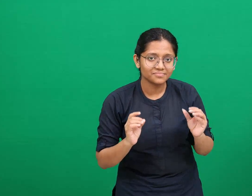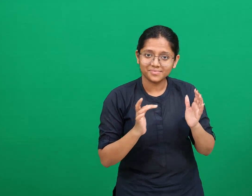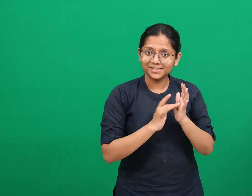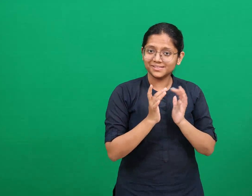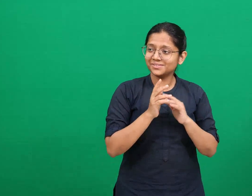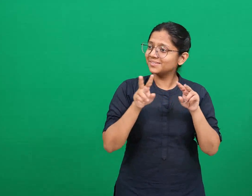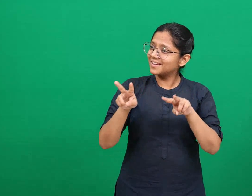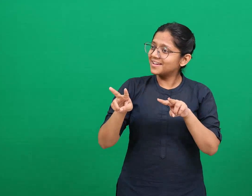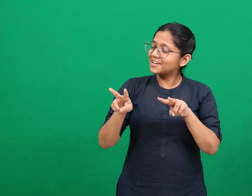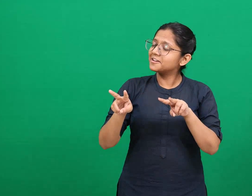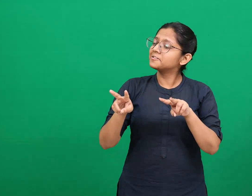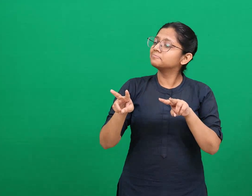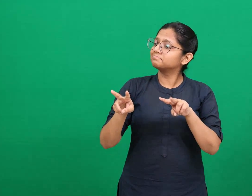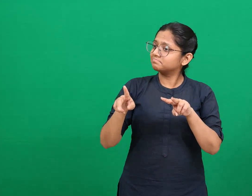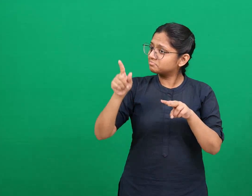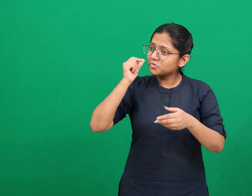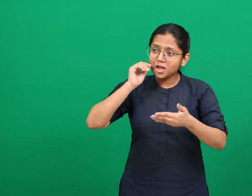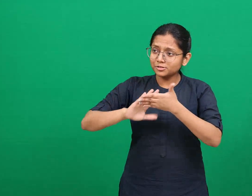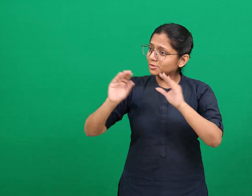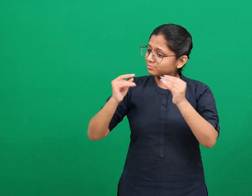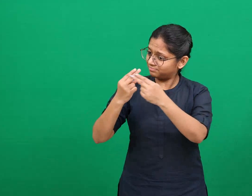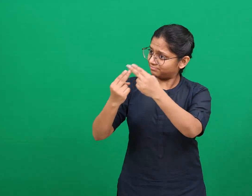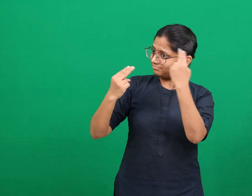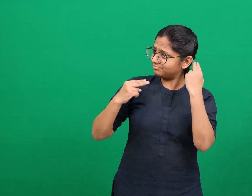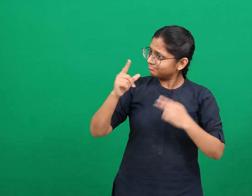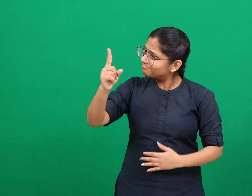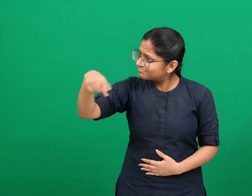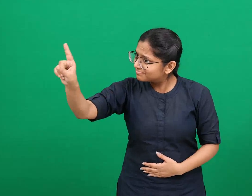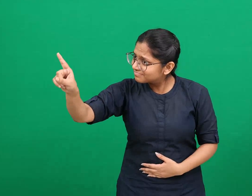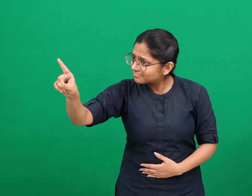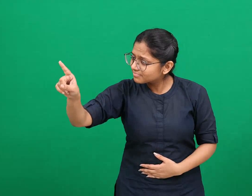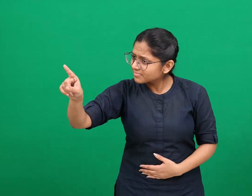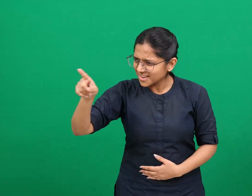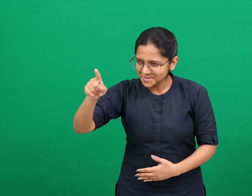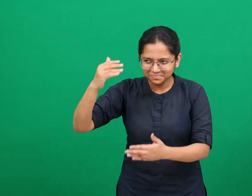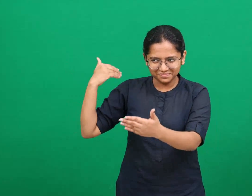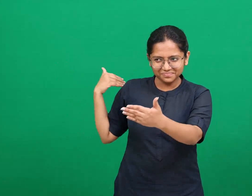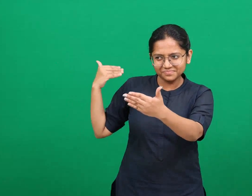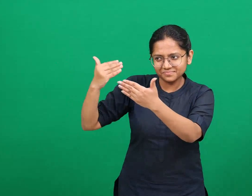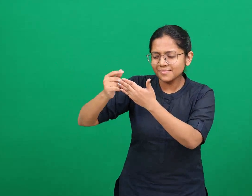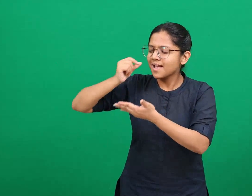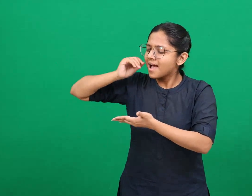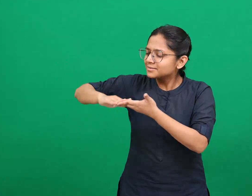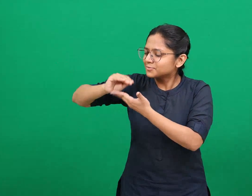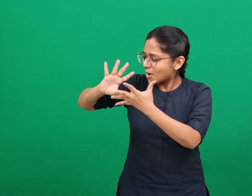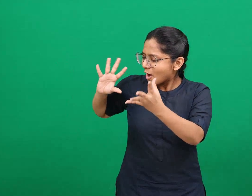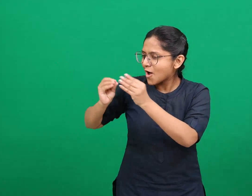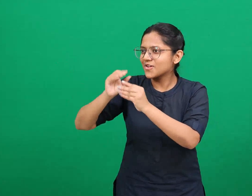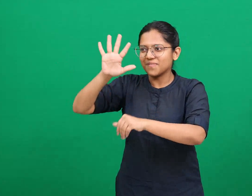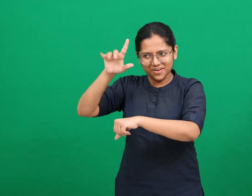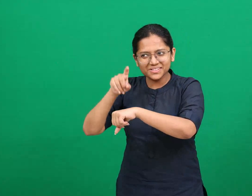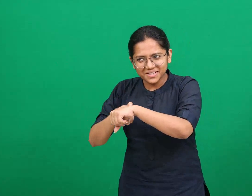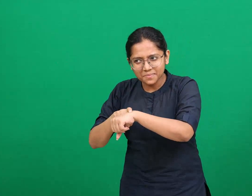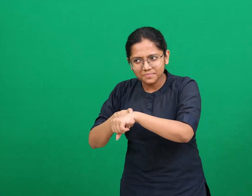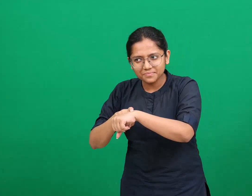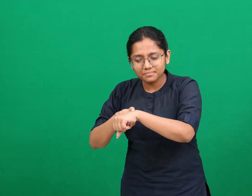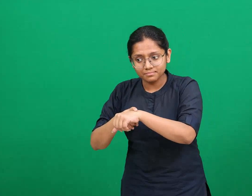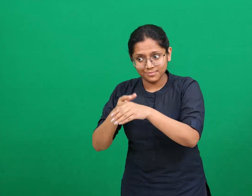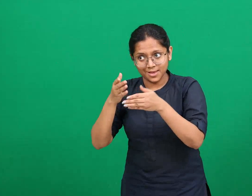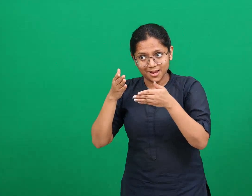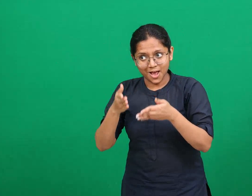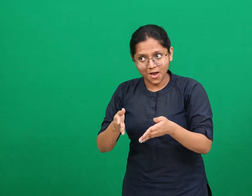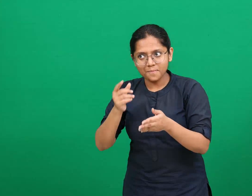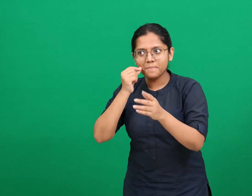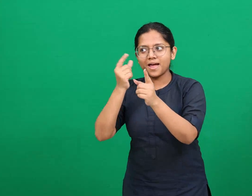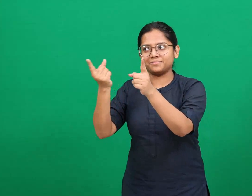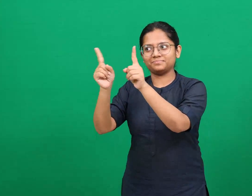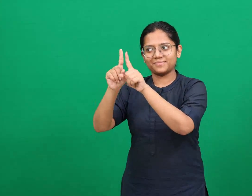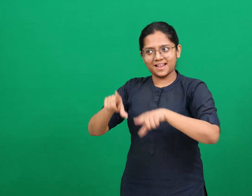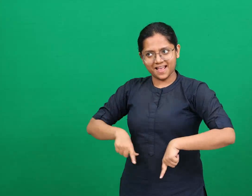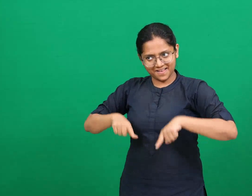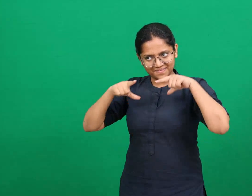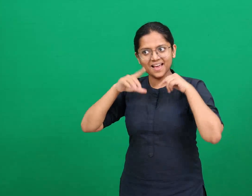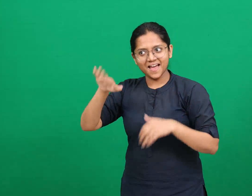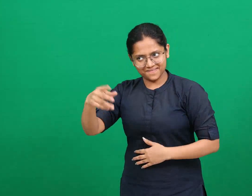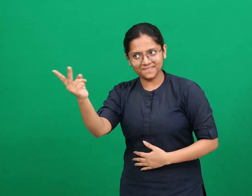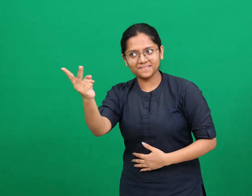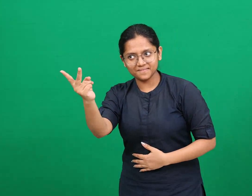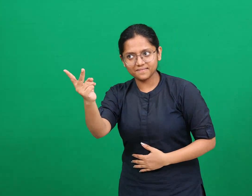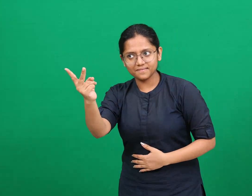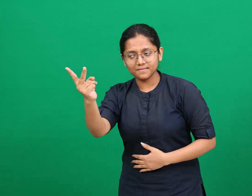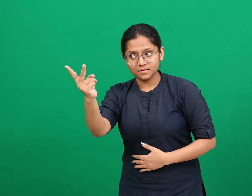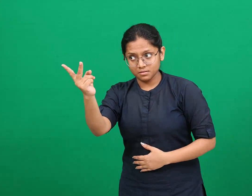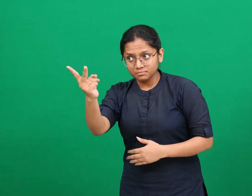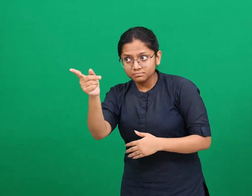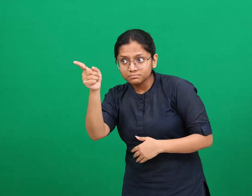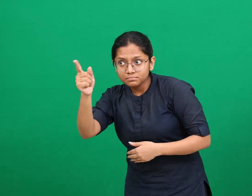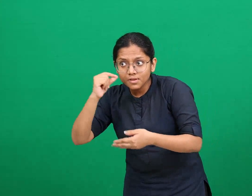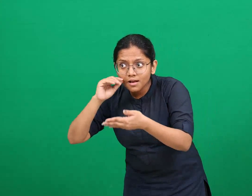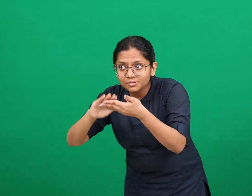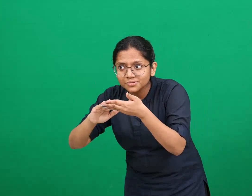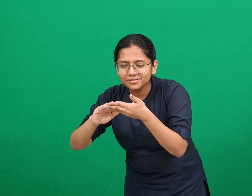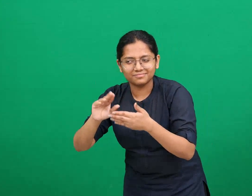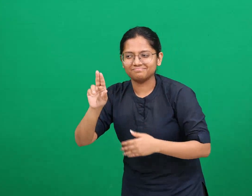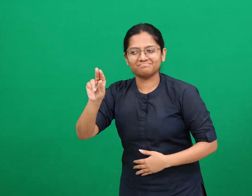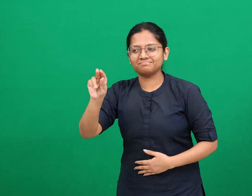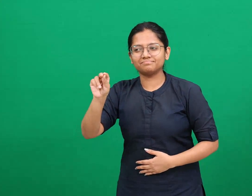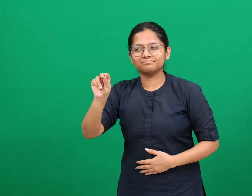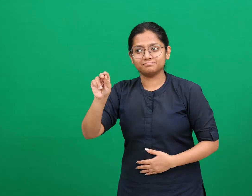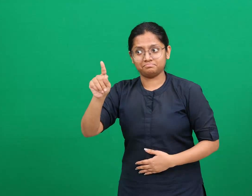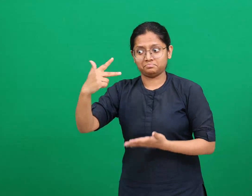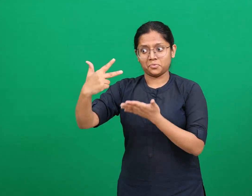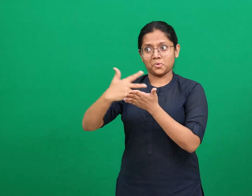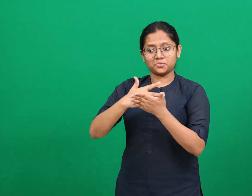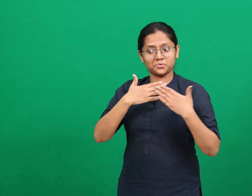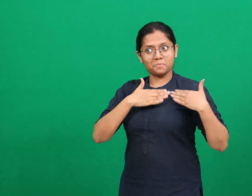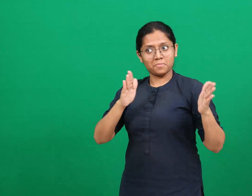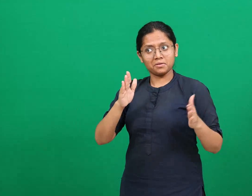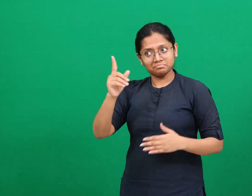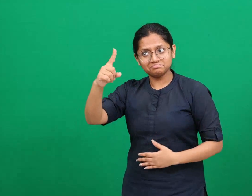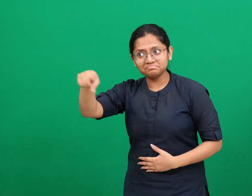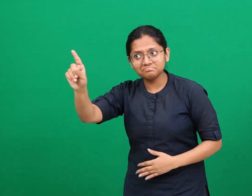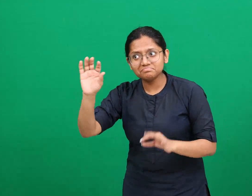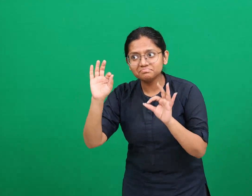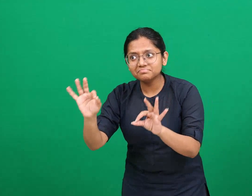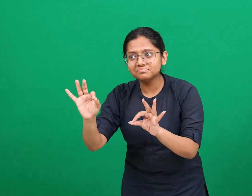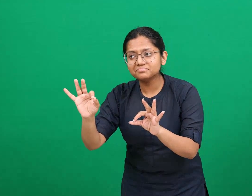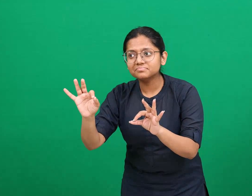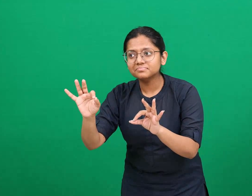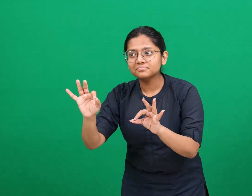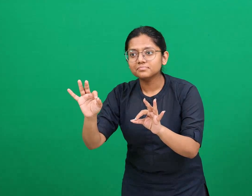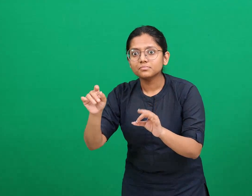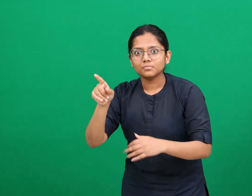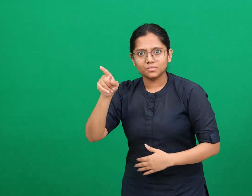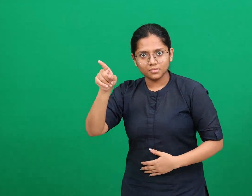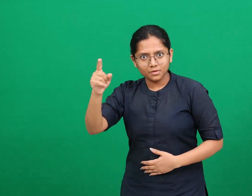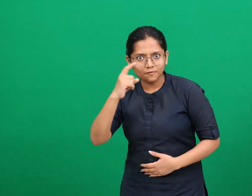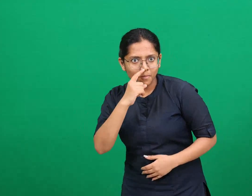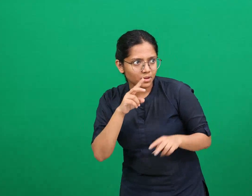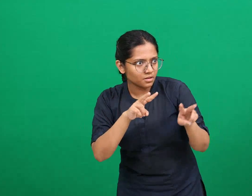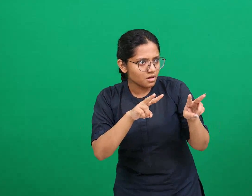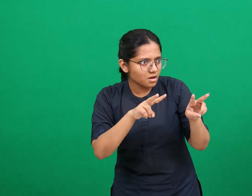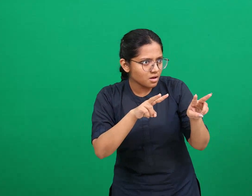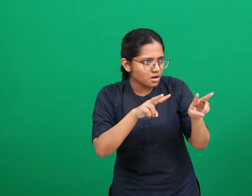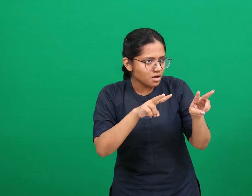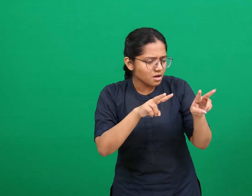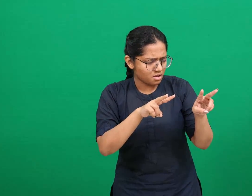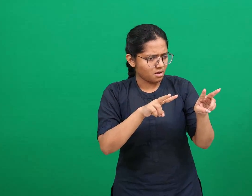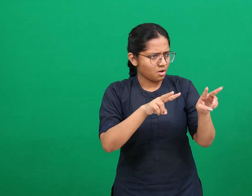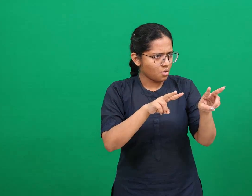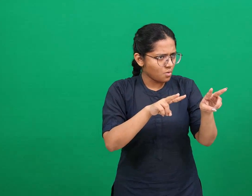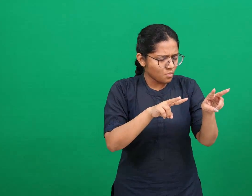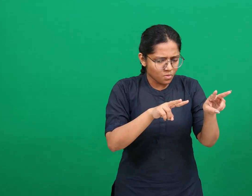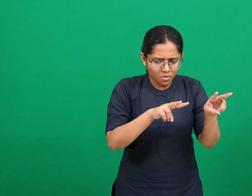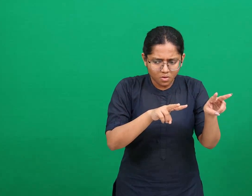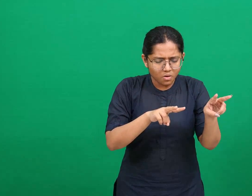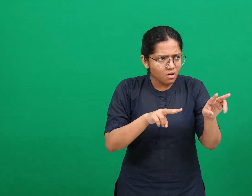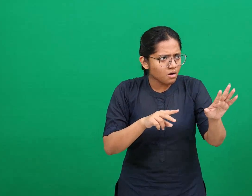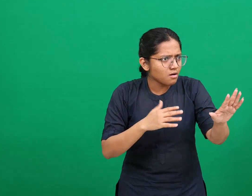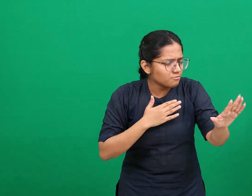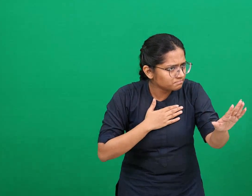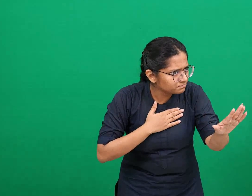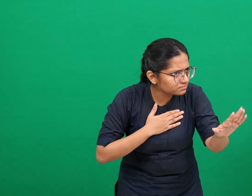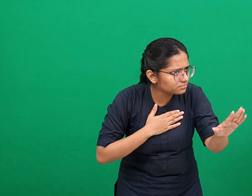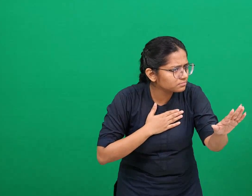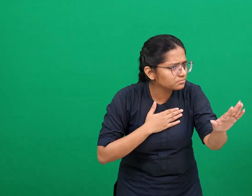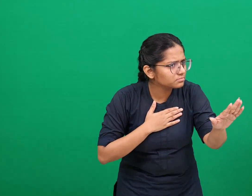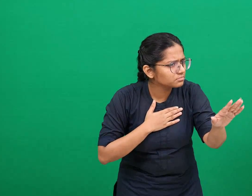Jesus said to her, "You are correct to say that you have no husband.